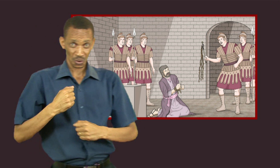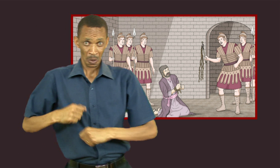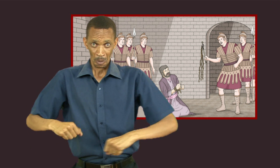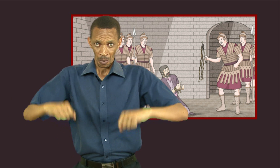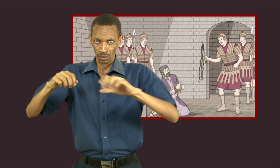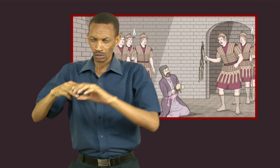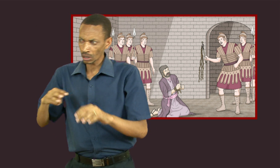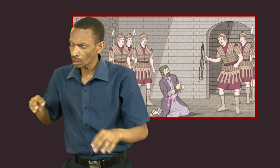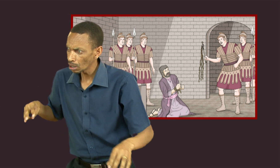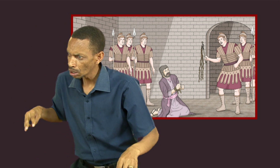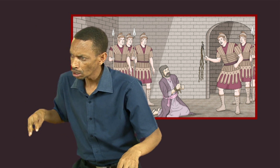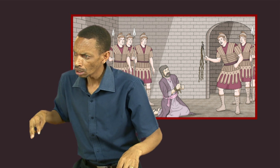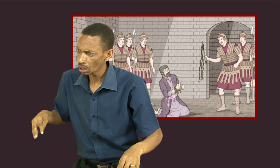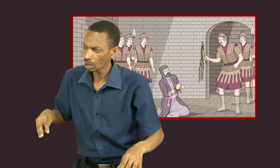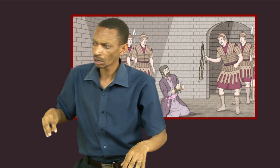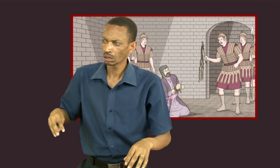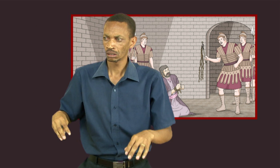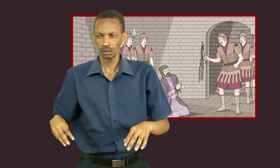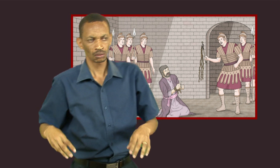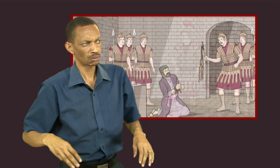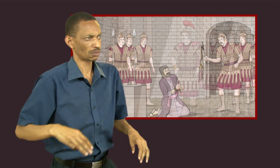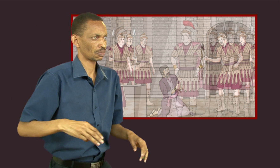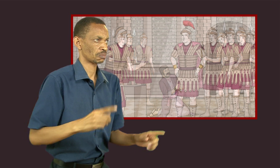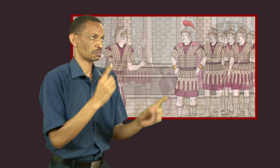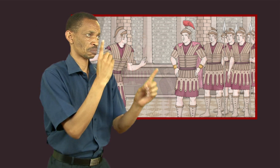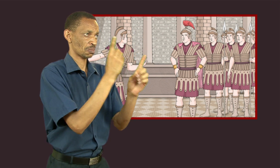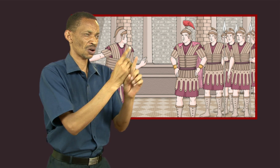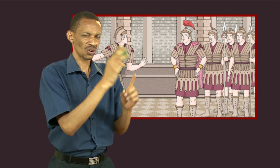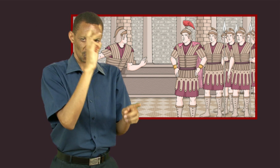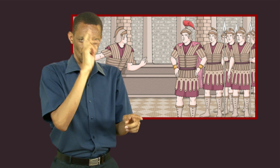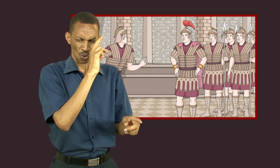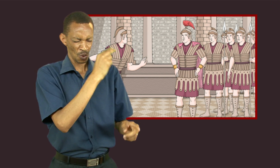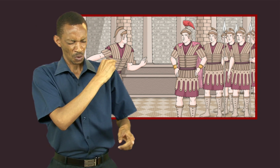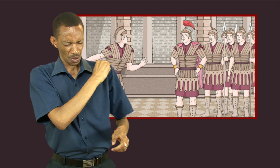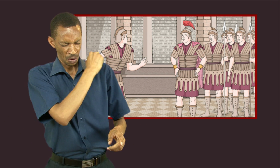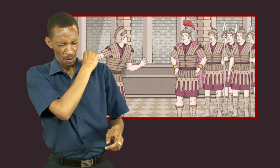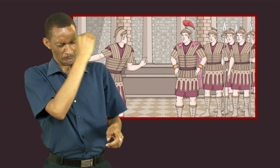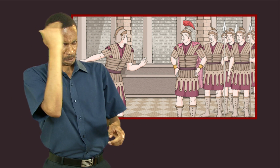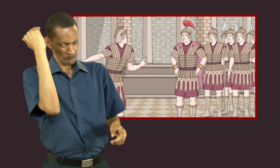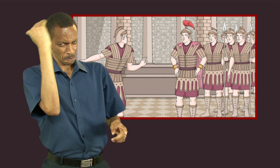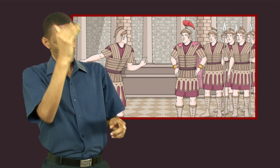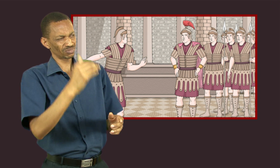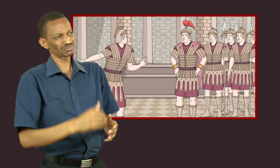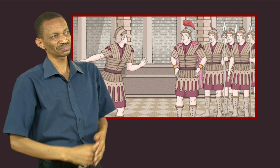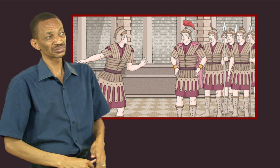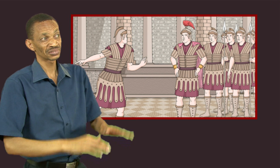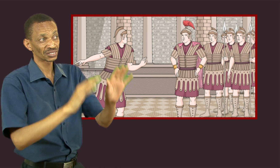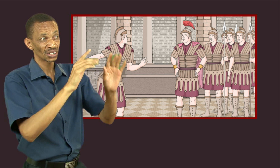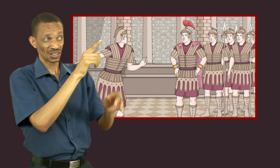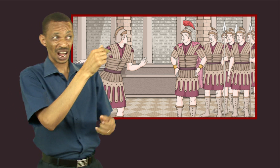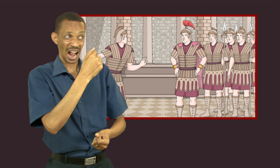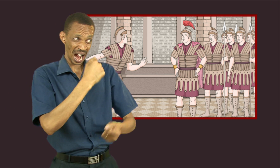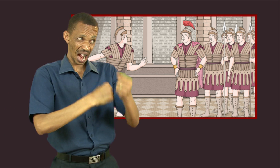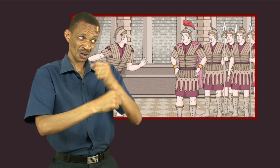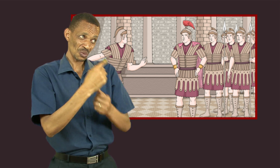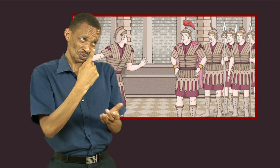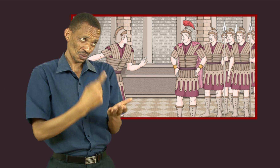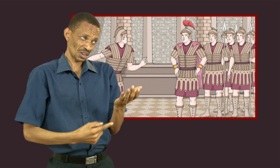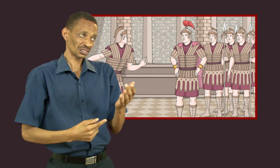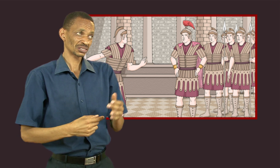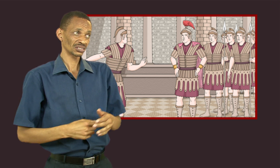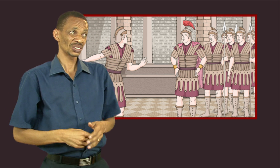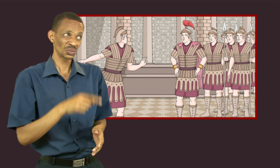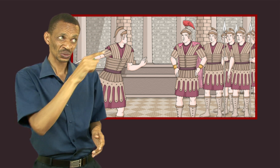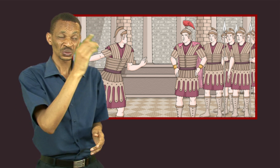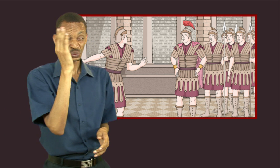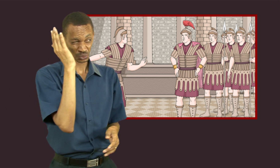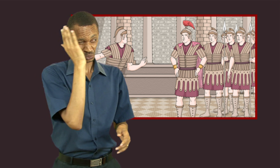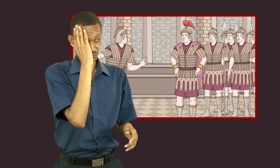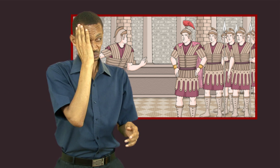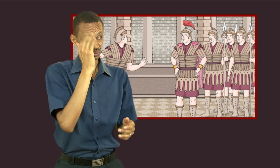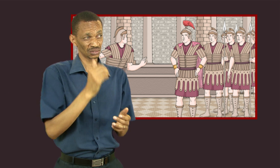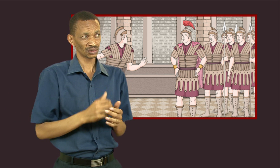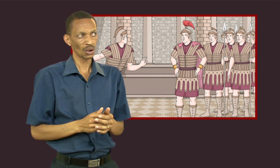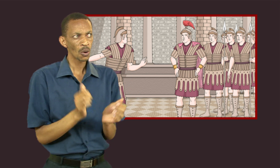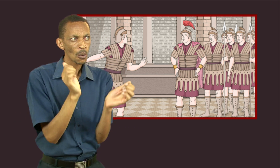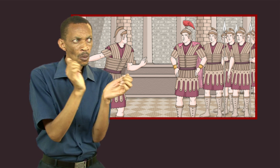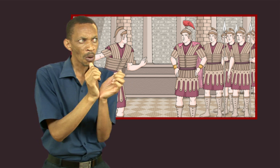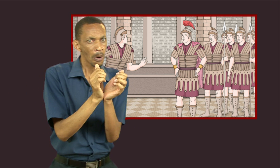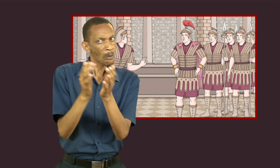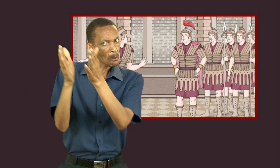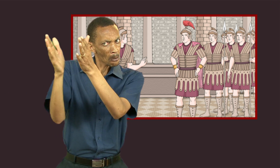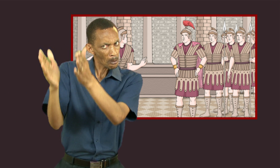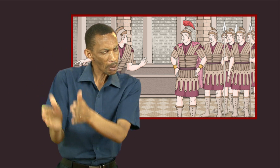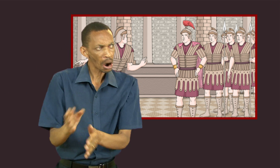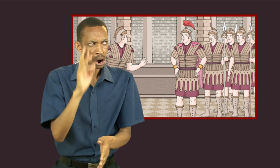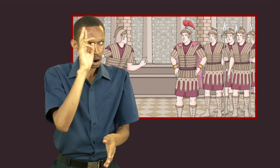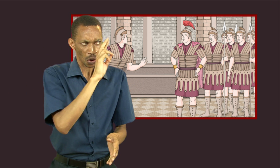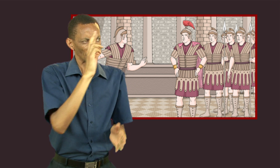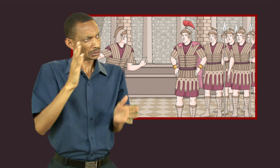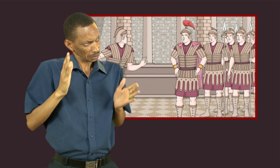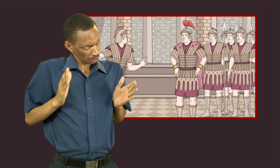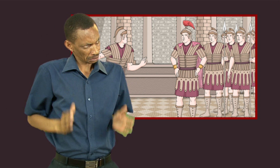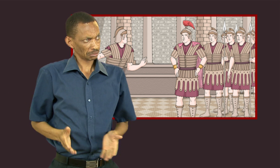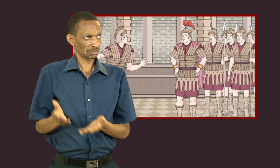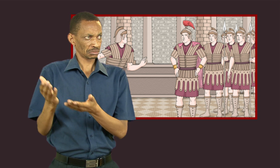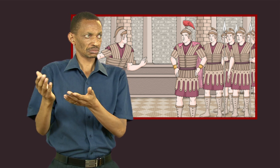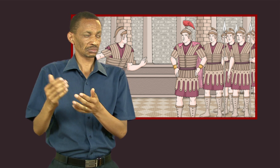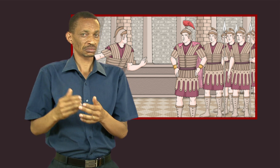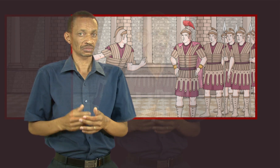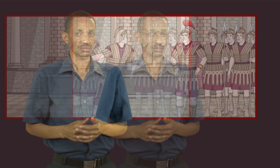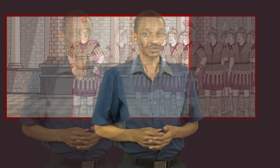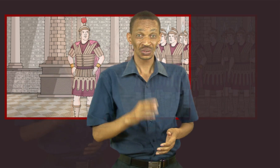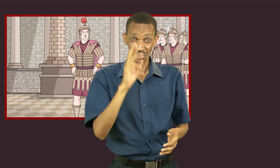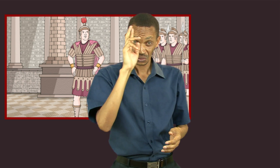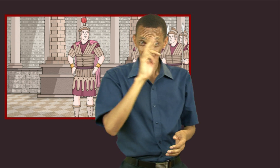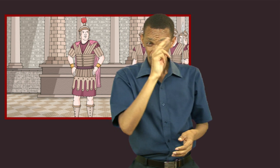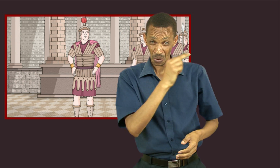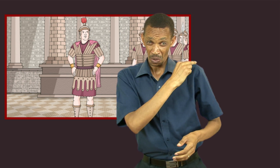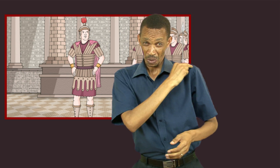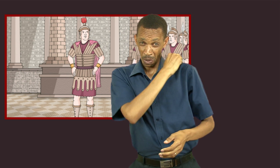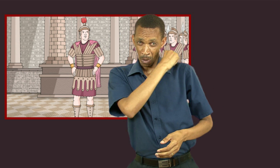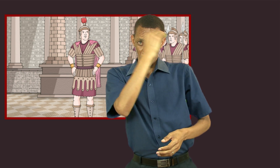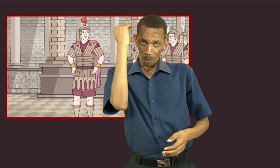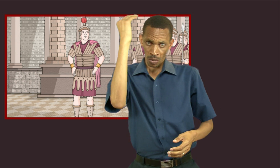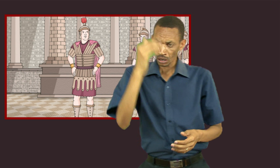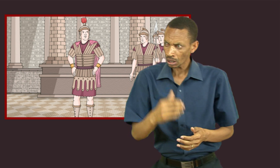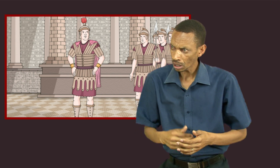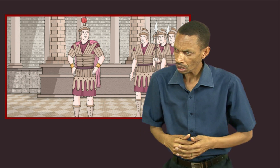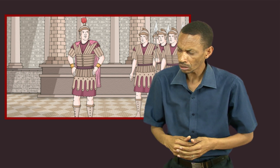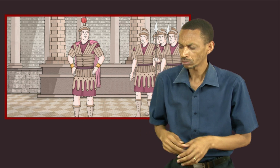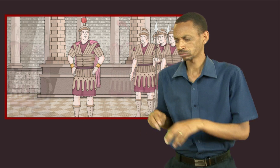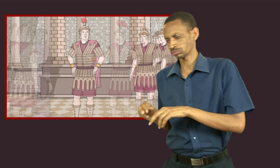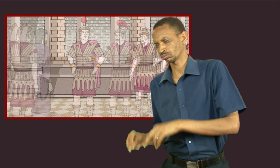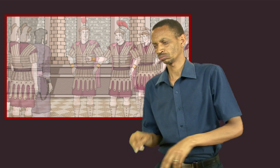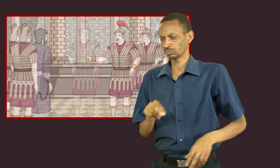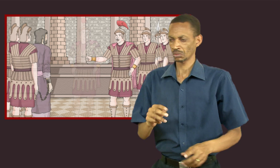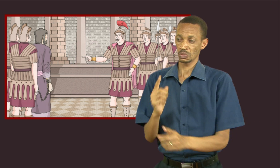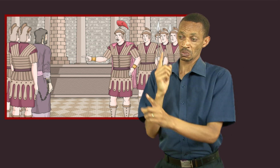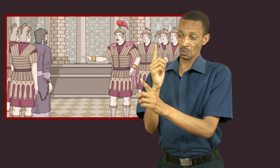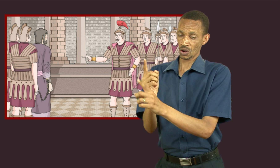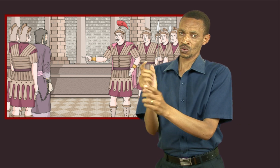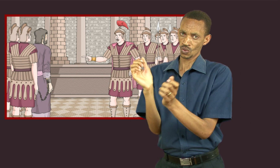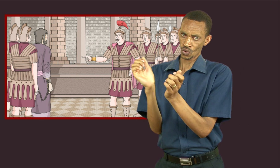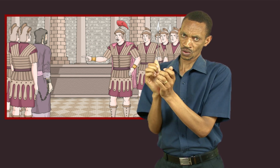On hearing this, the centurion went and reported it to the commander. “What are you going to do?” he said. “This man is a Roman citizen.”